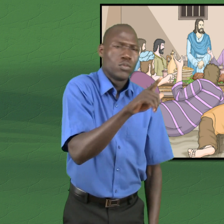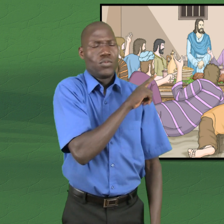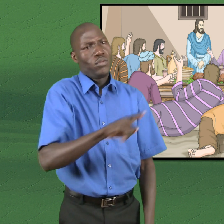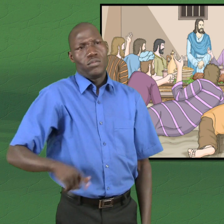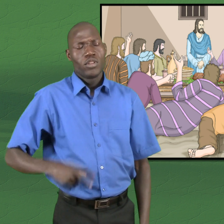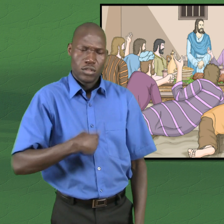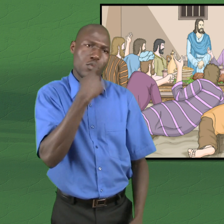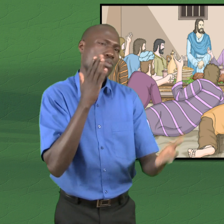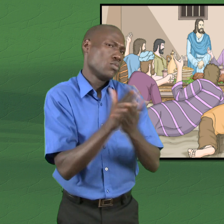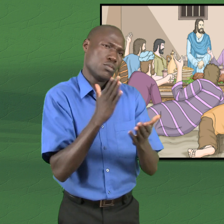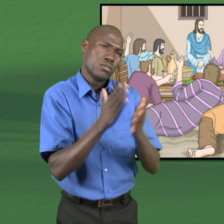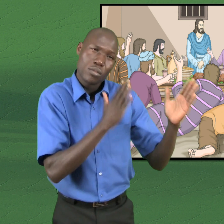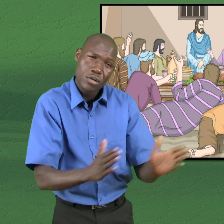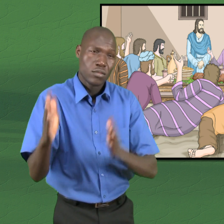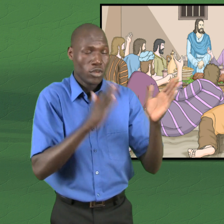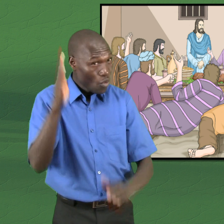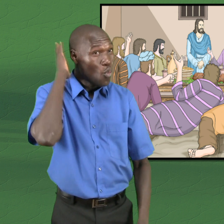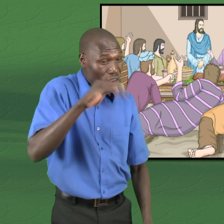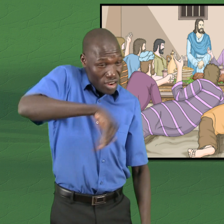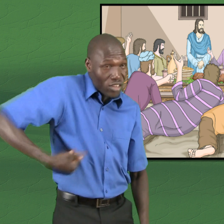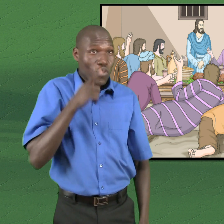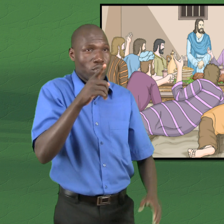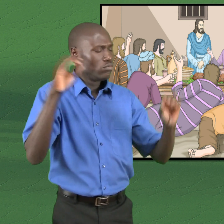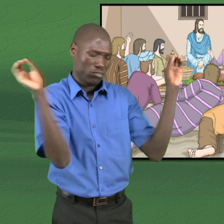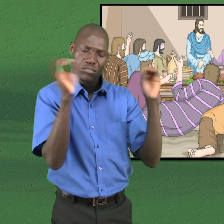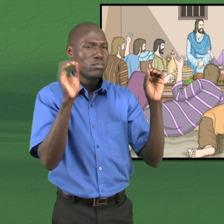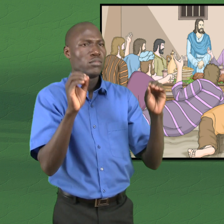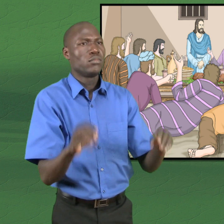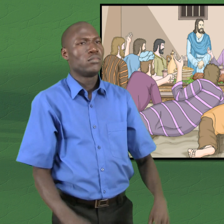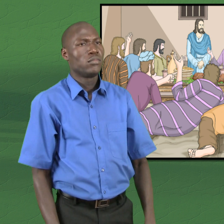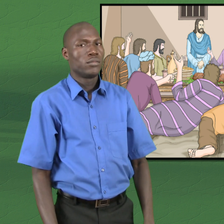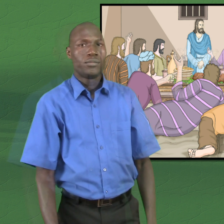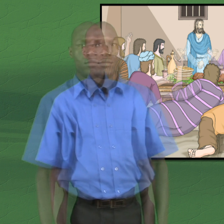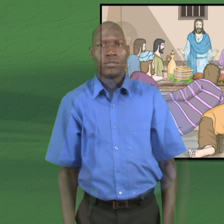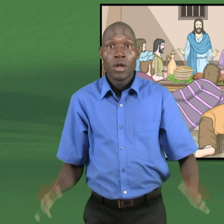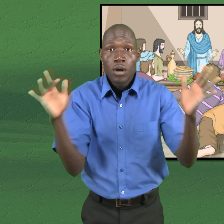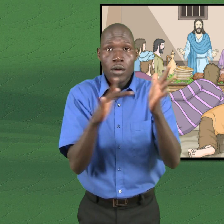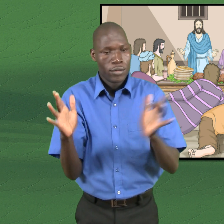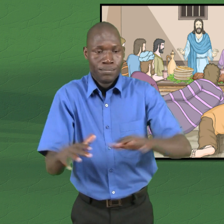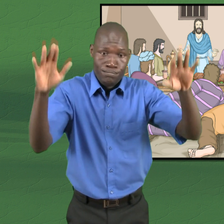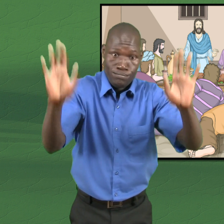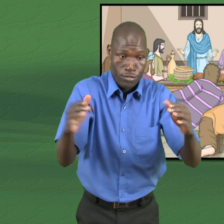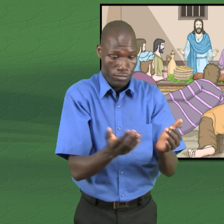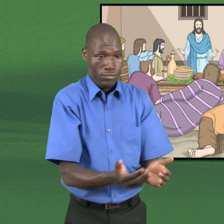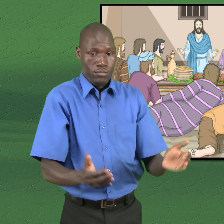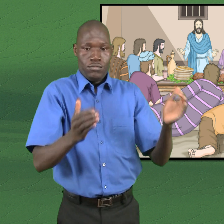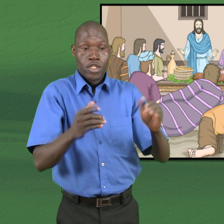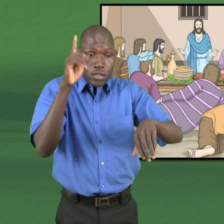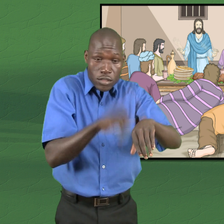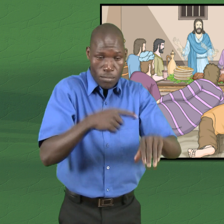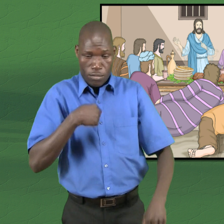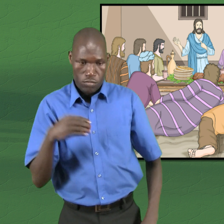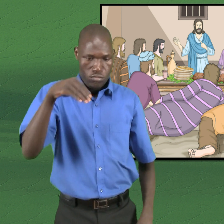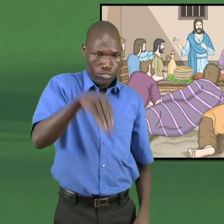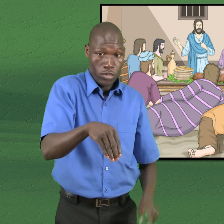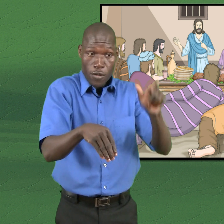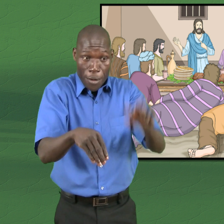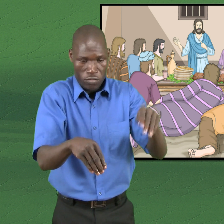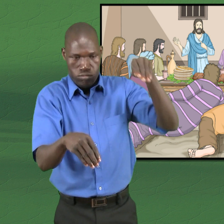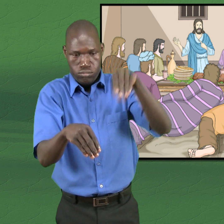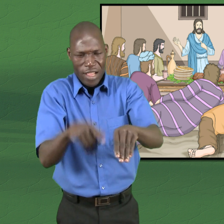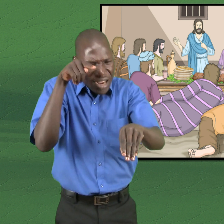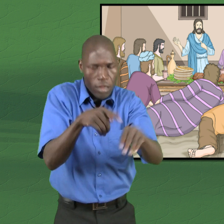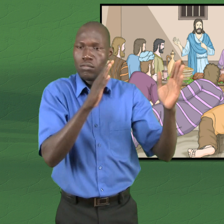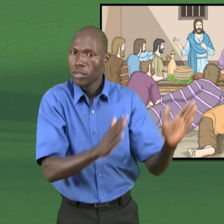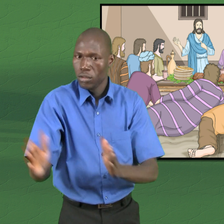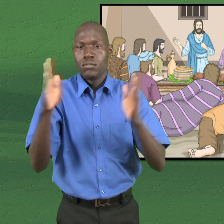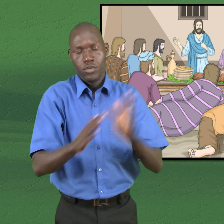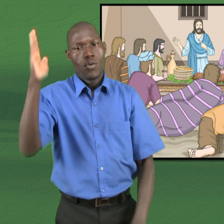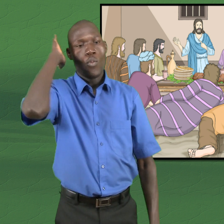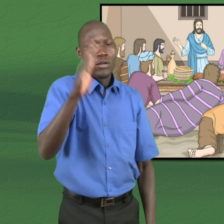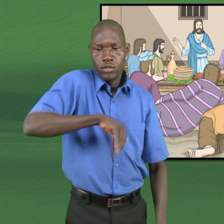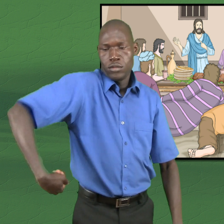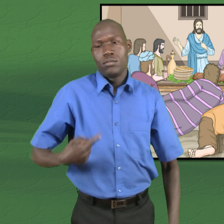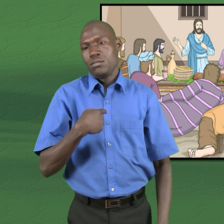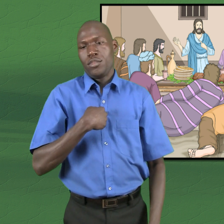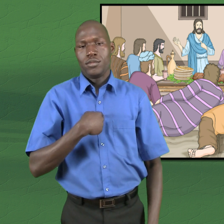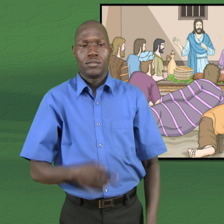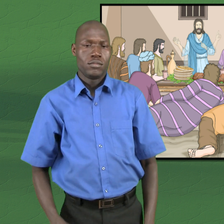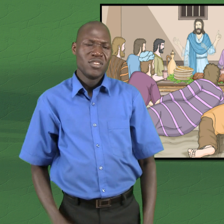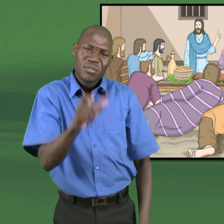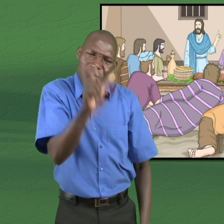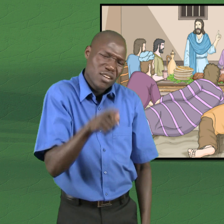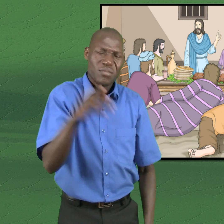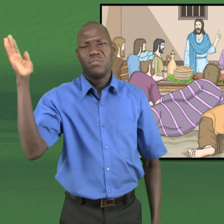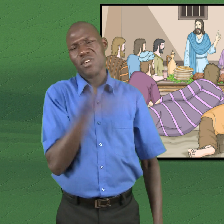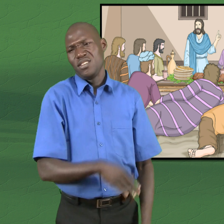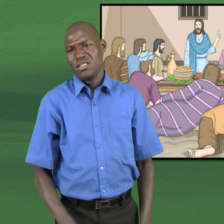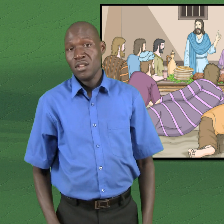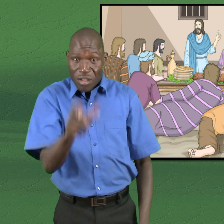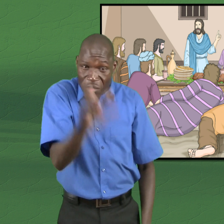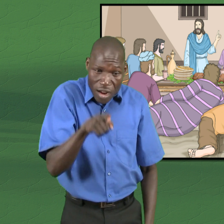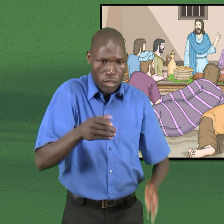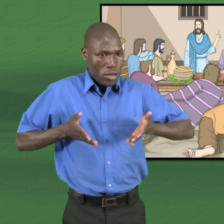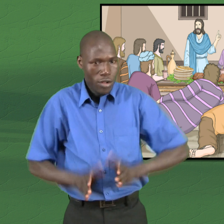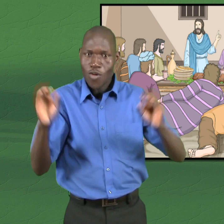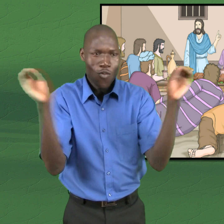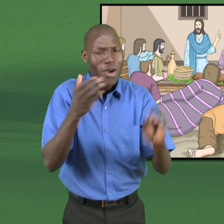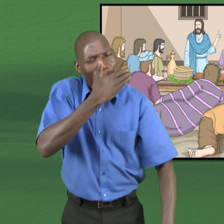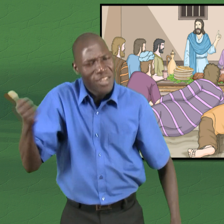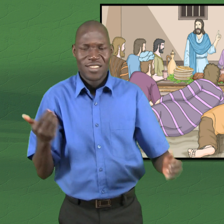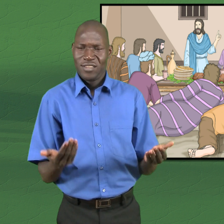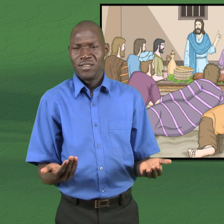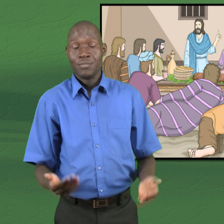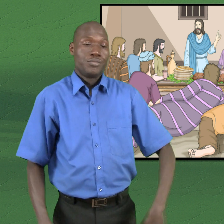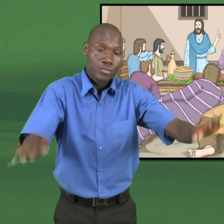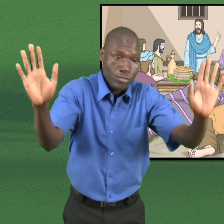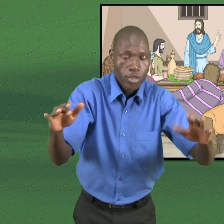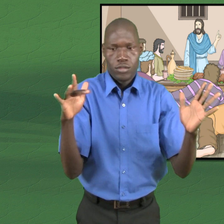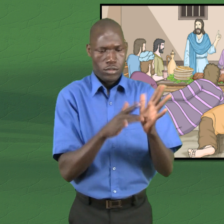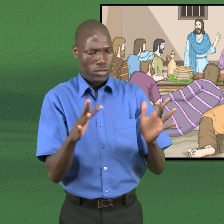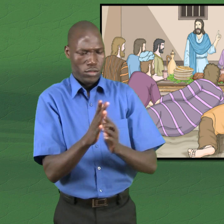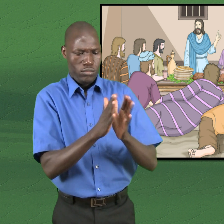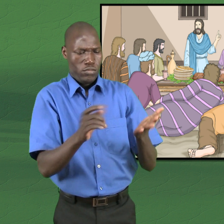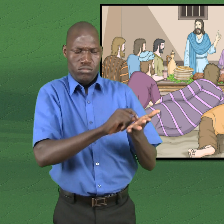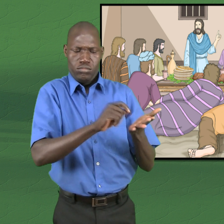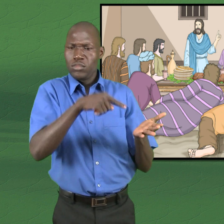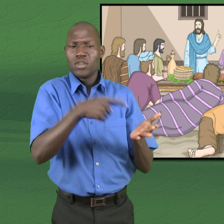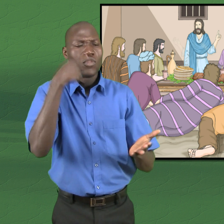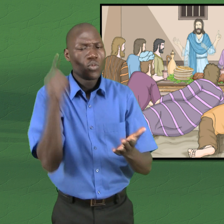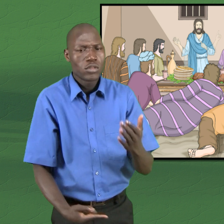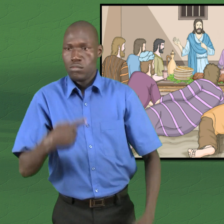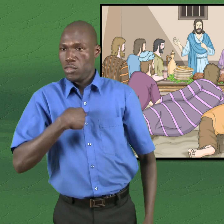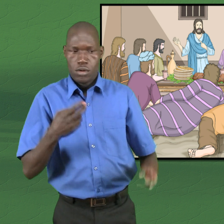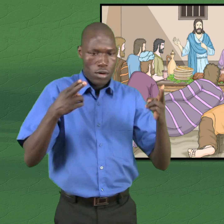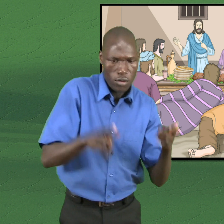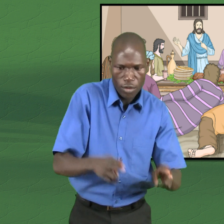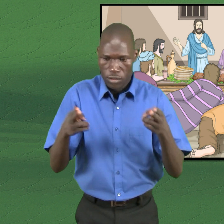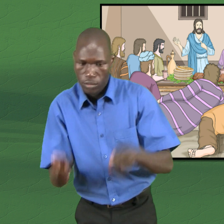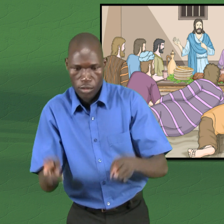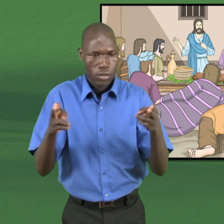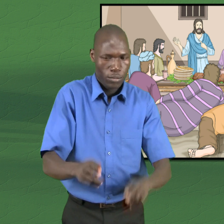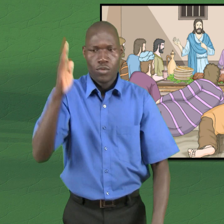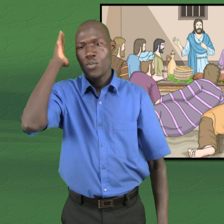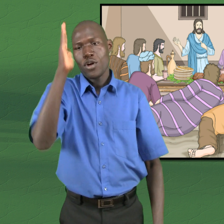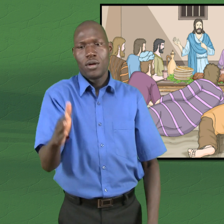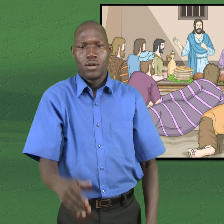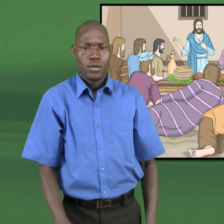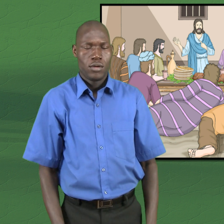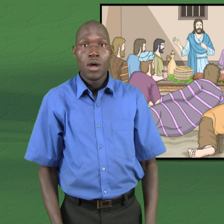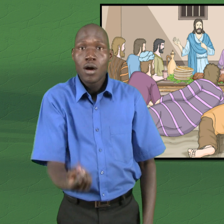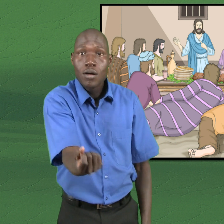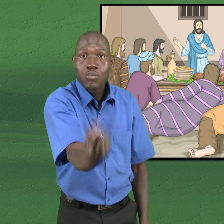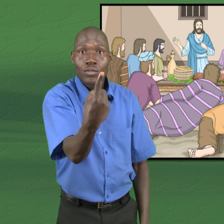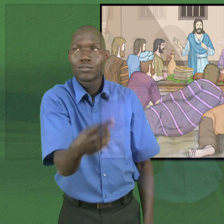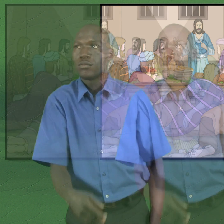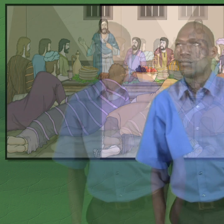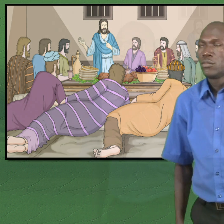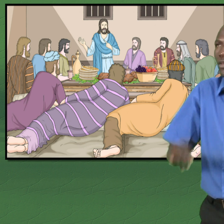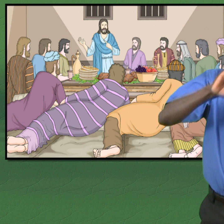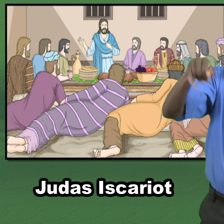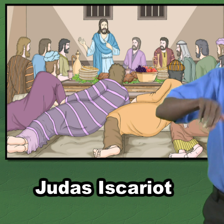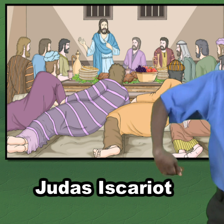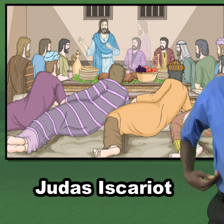It would be better for him if he had not been born.”